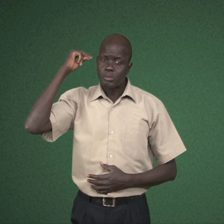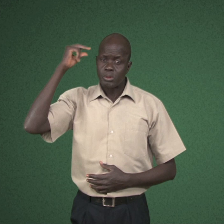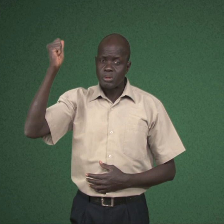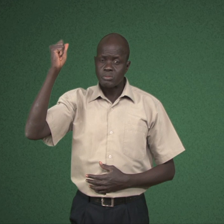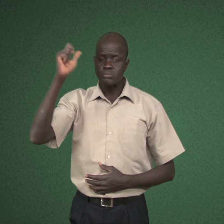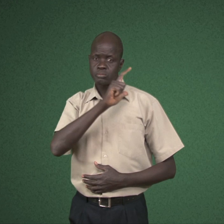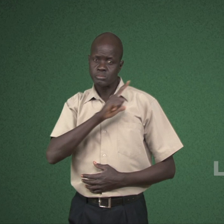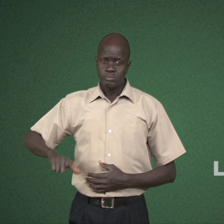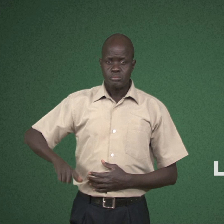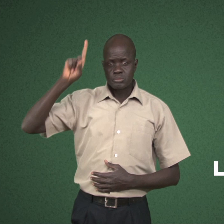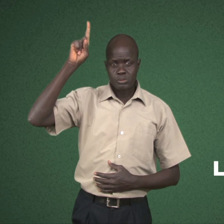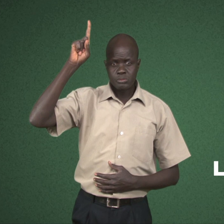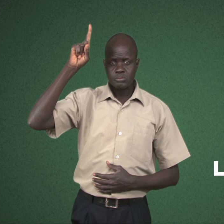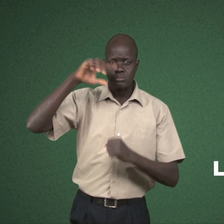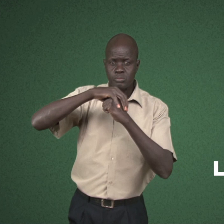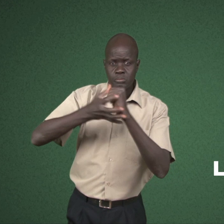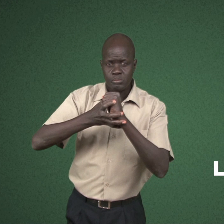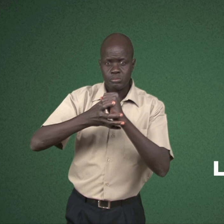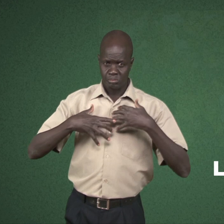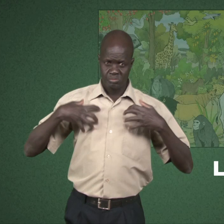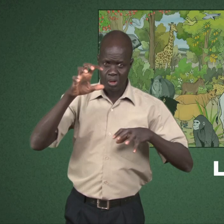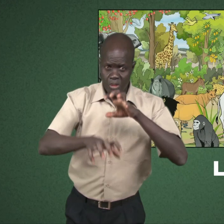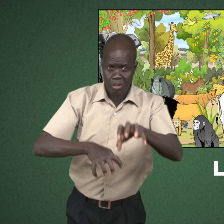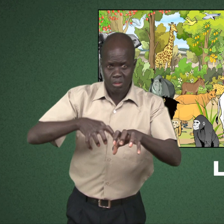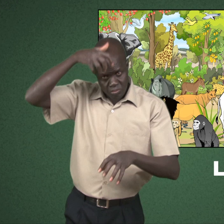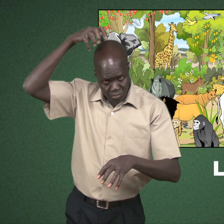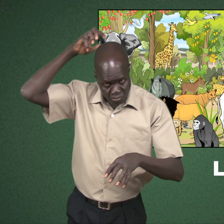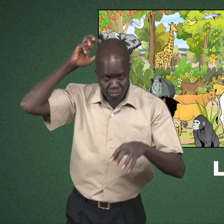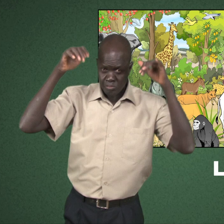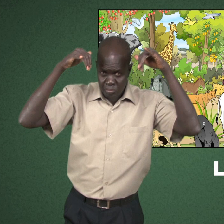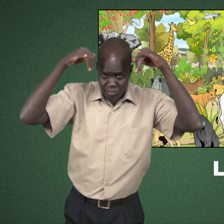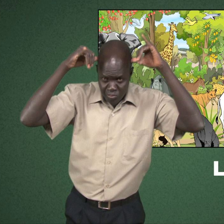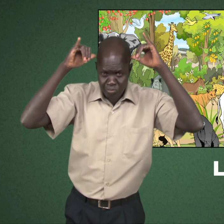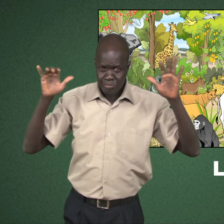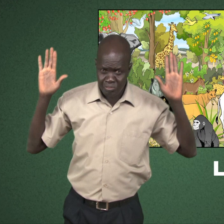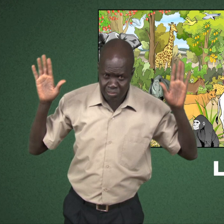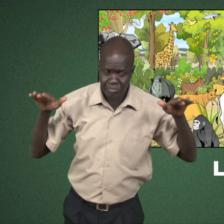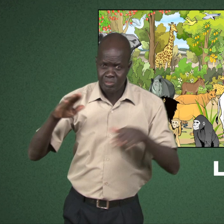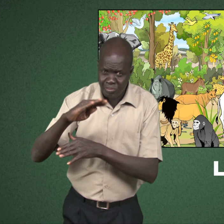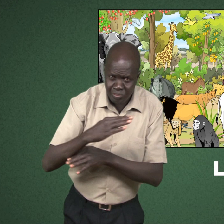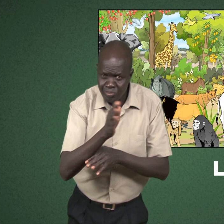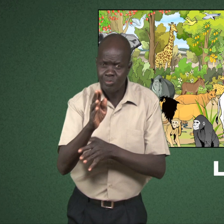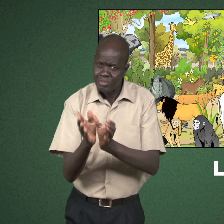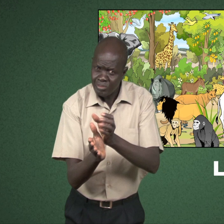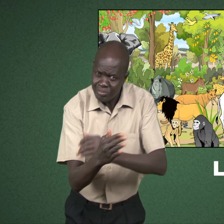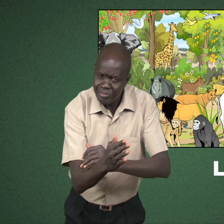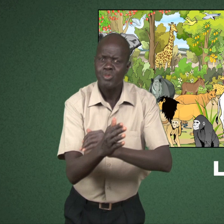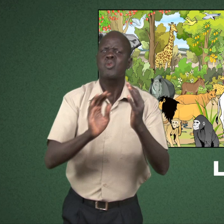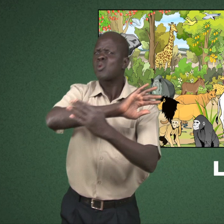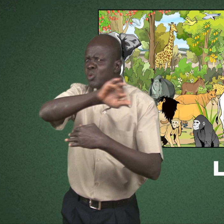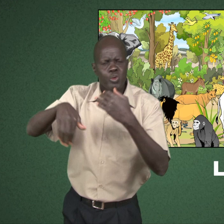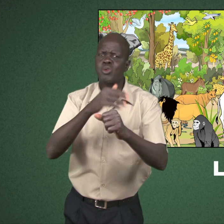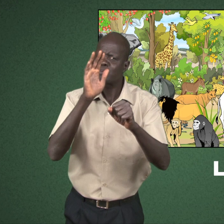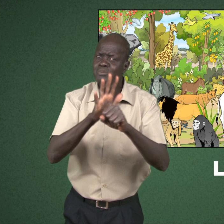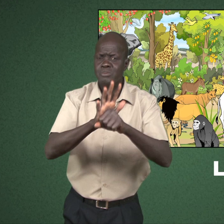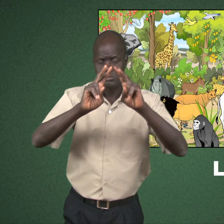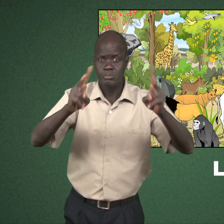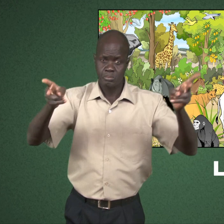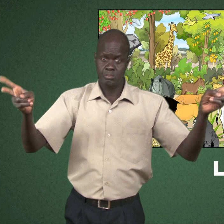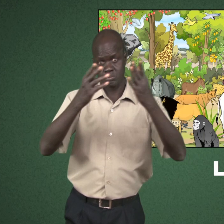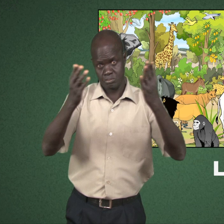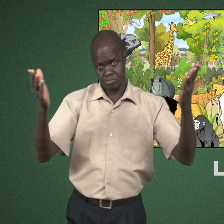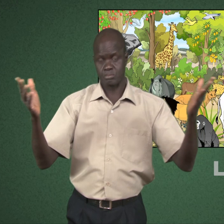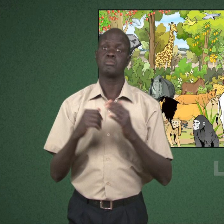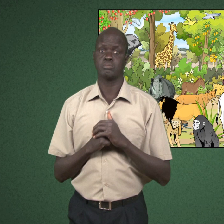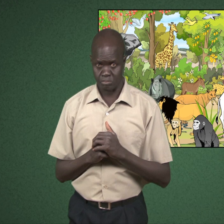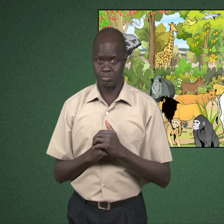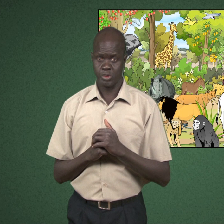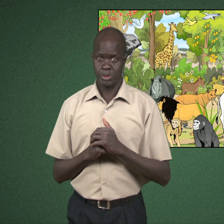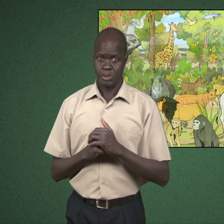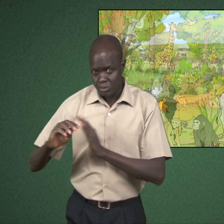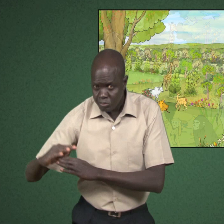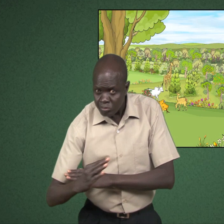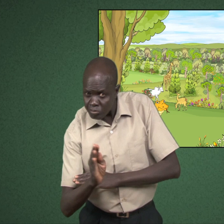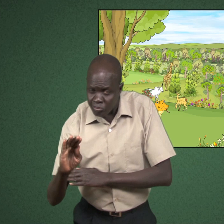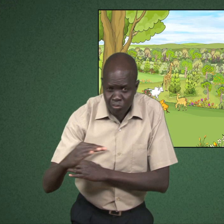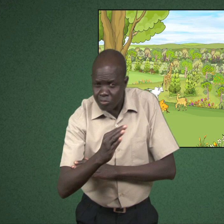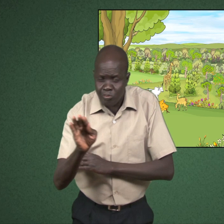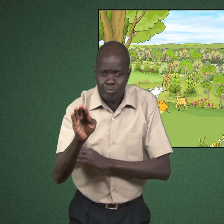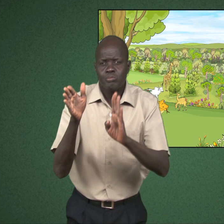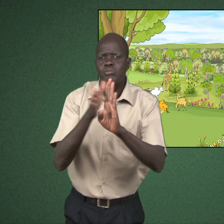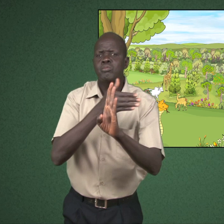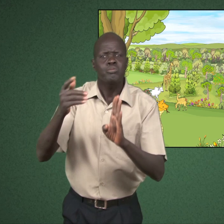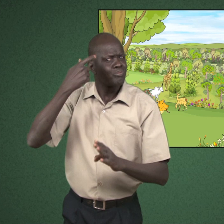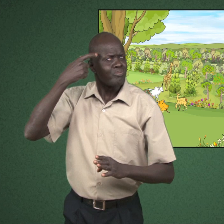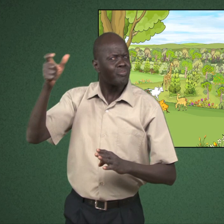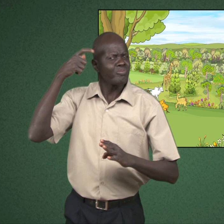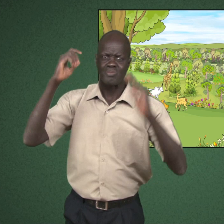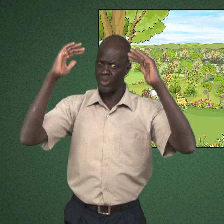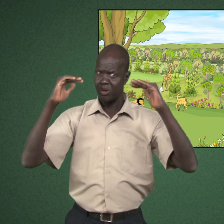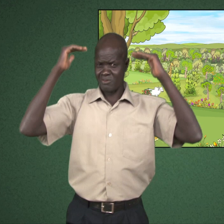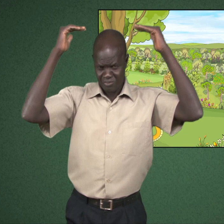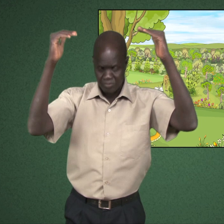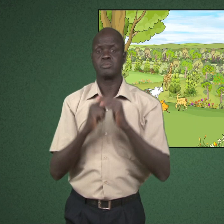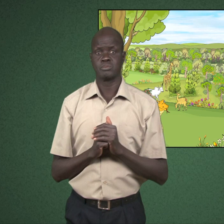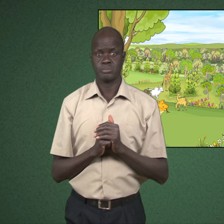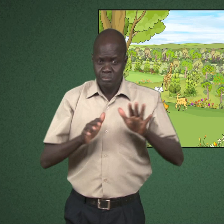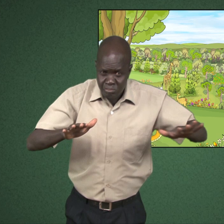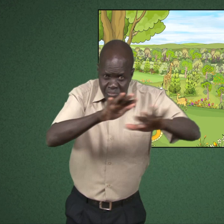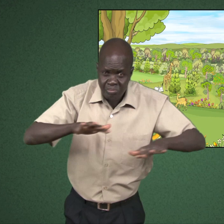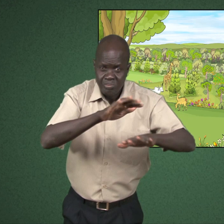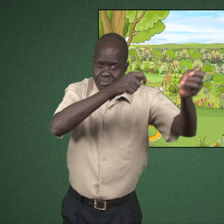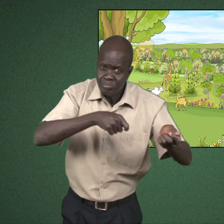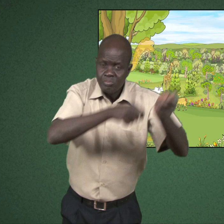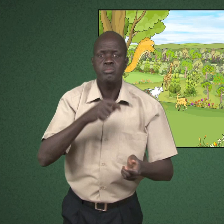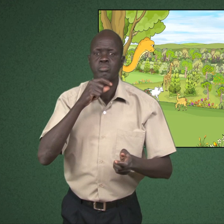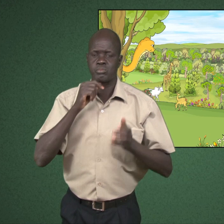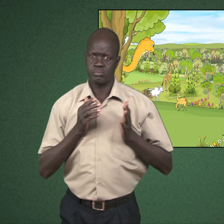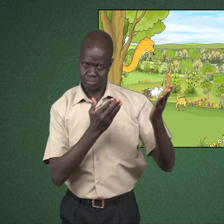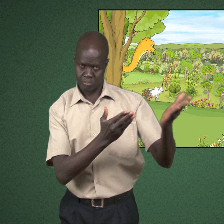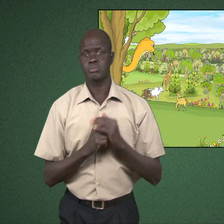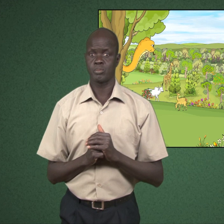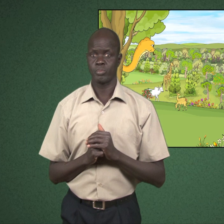Now the serpent was more crafty than any beast of the field that the LORD God had made.